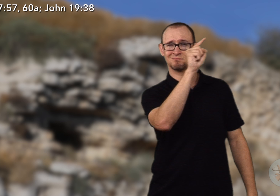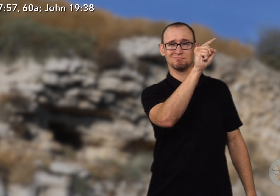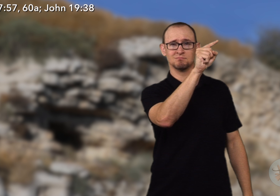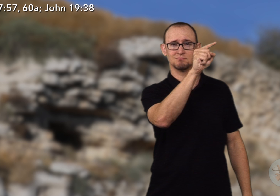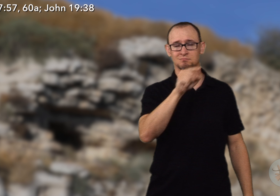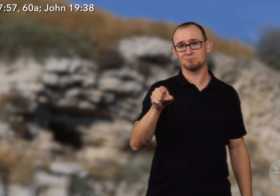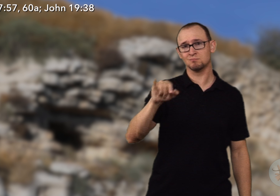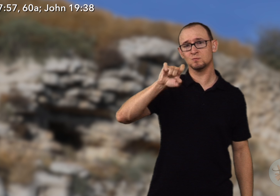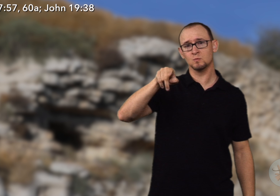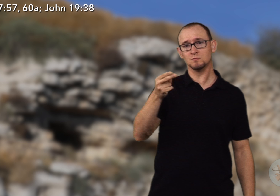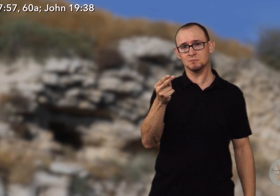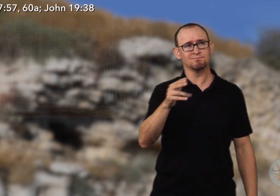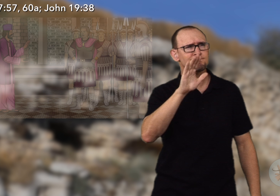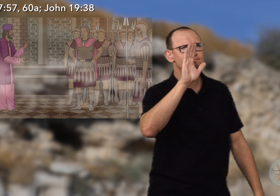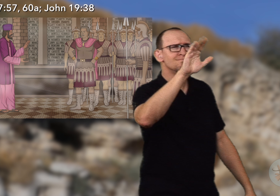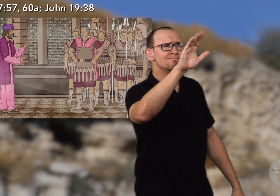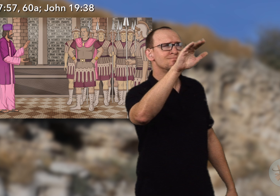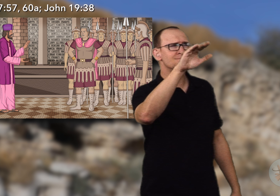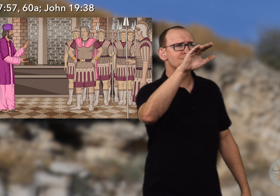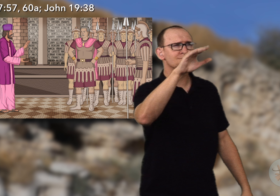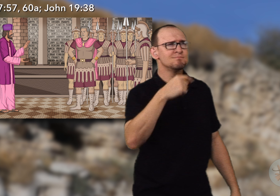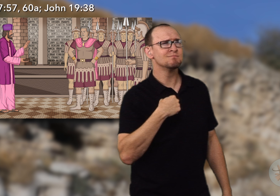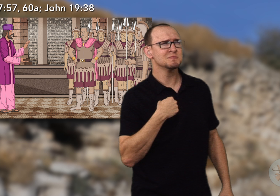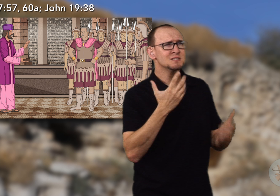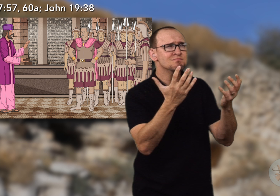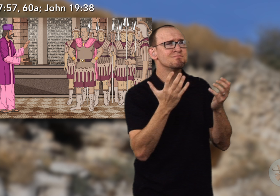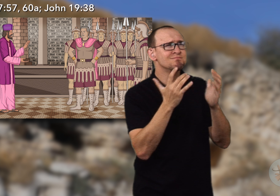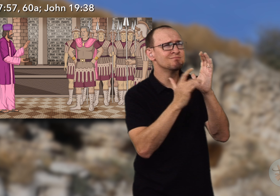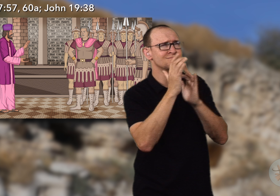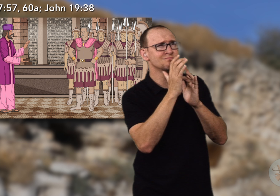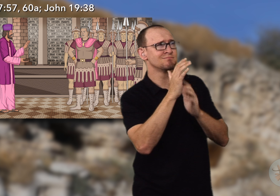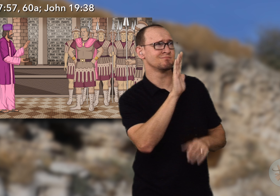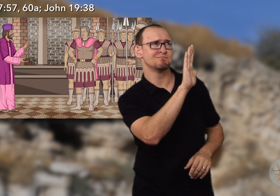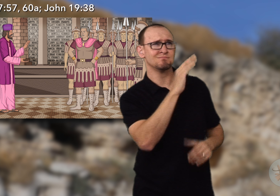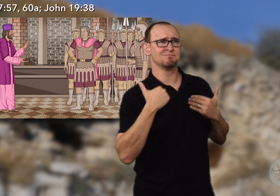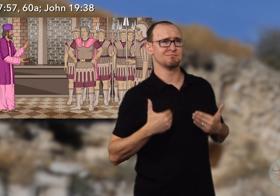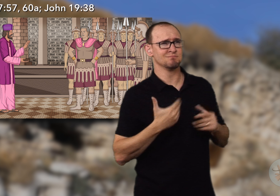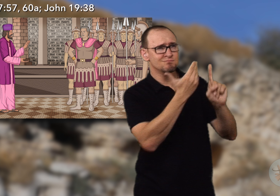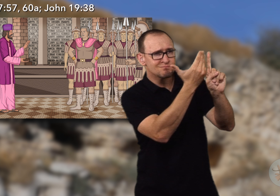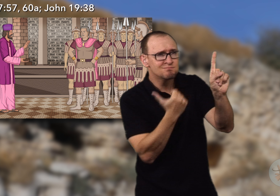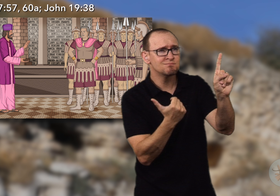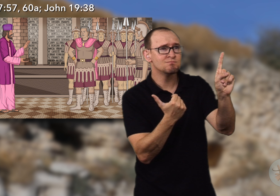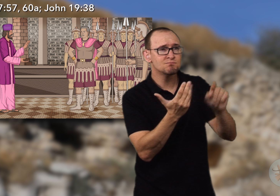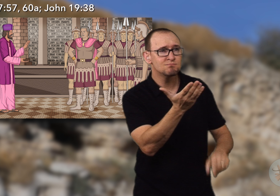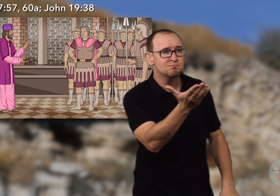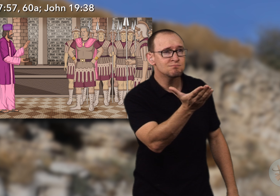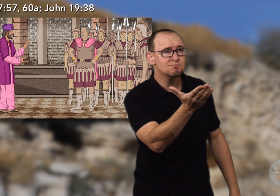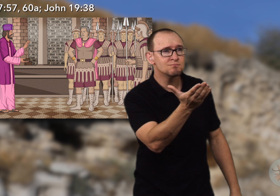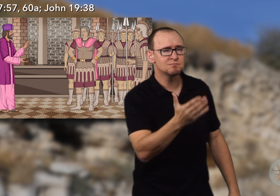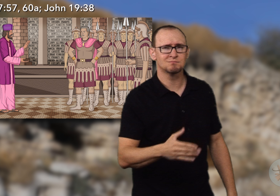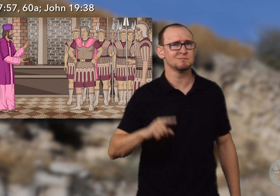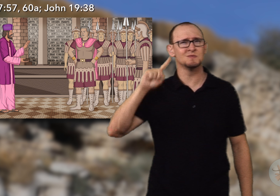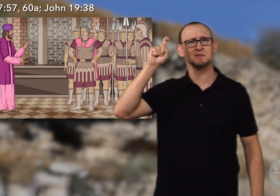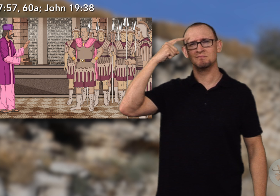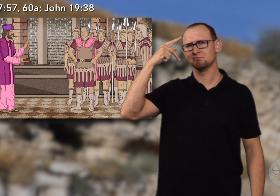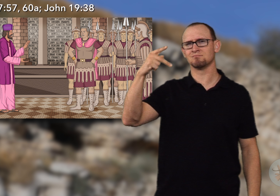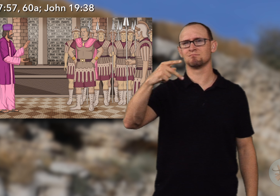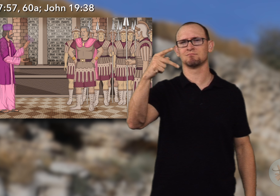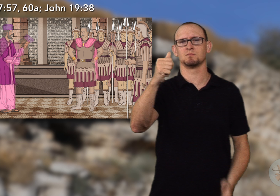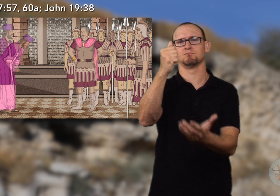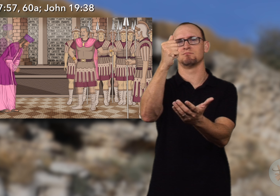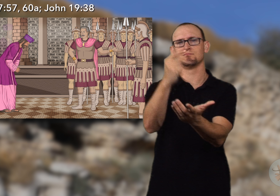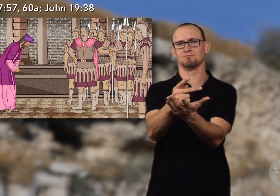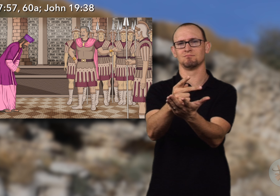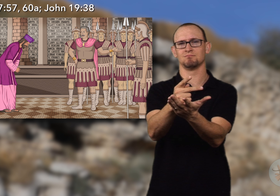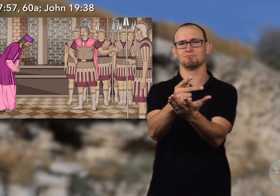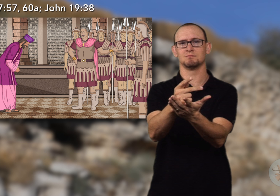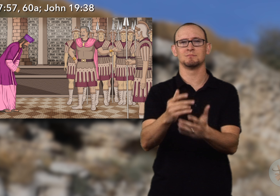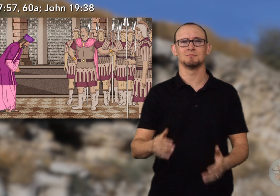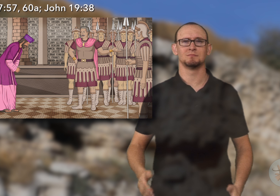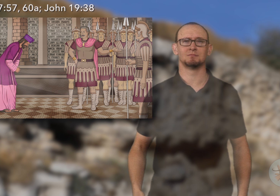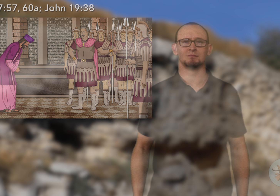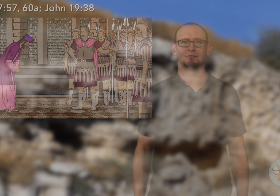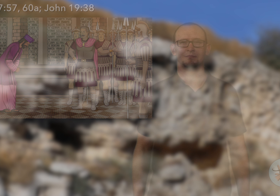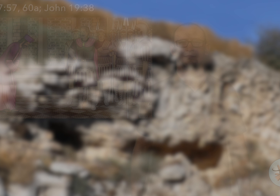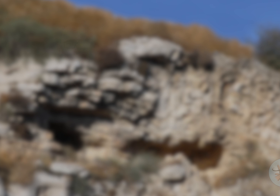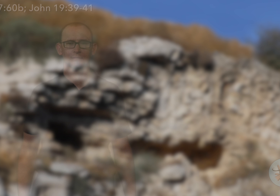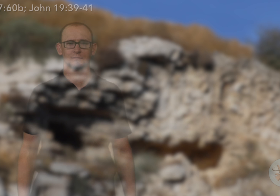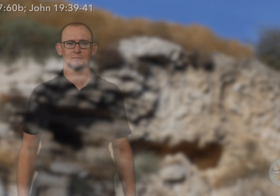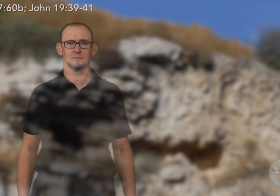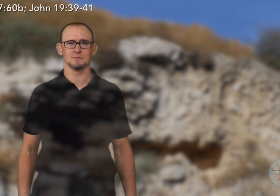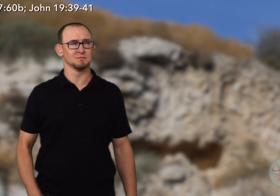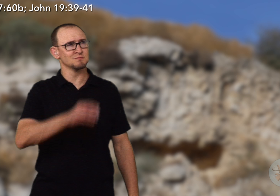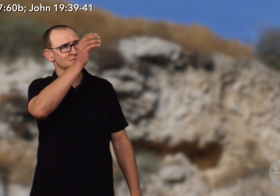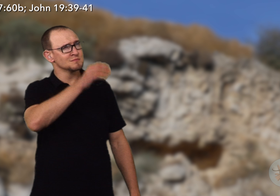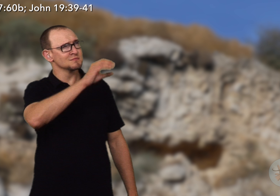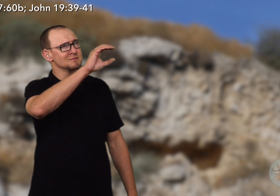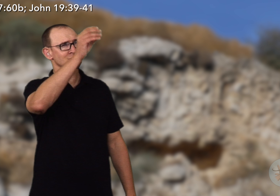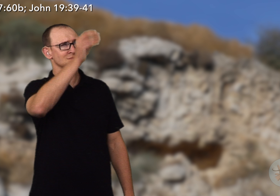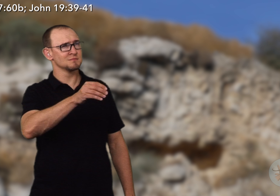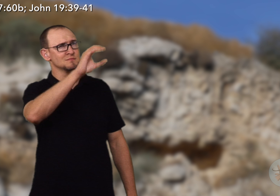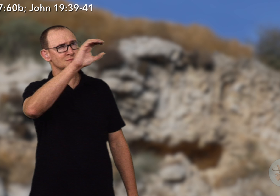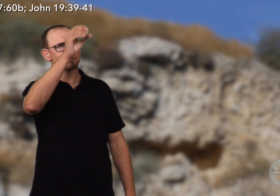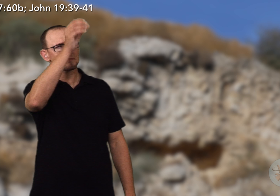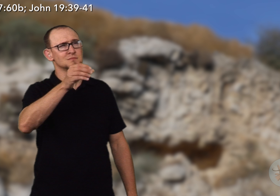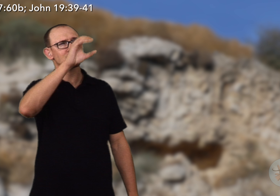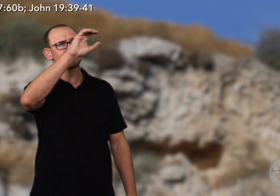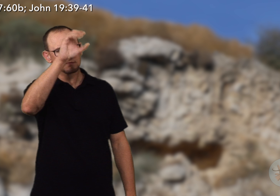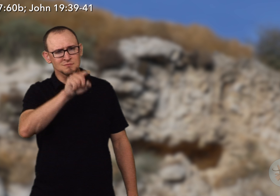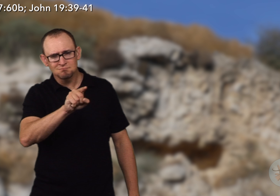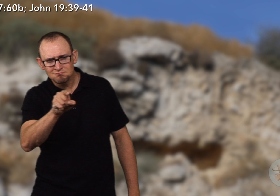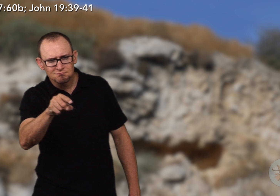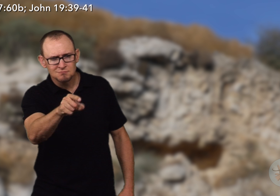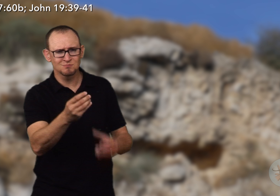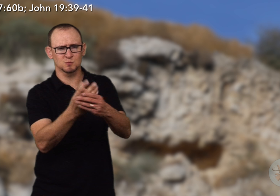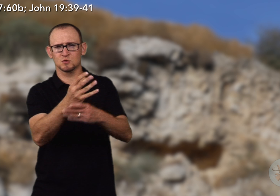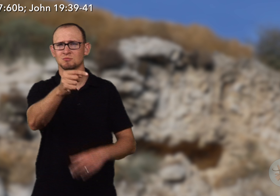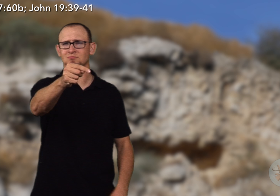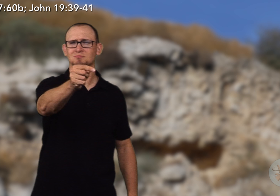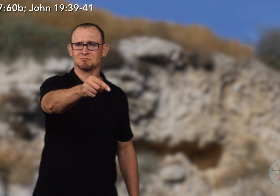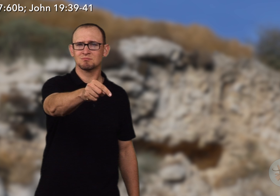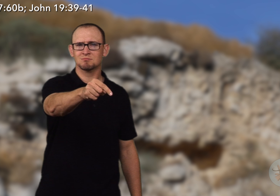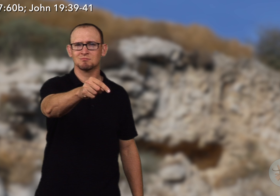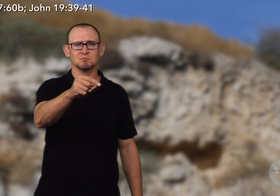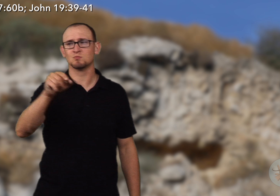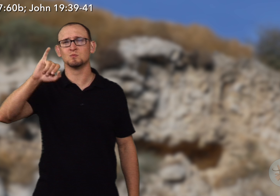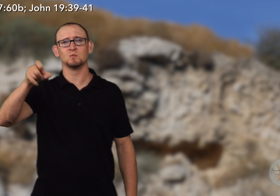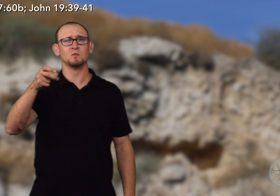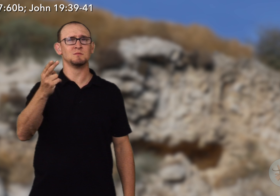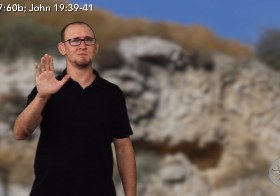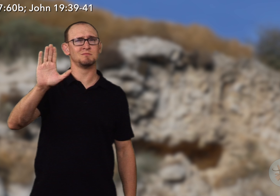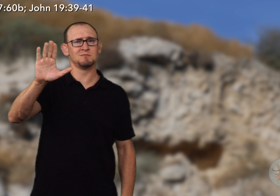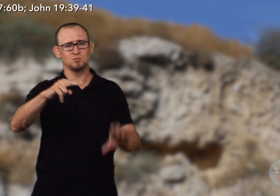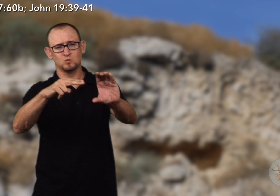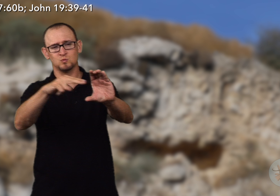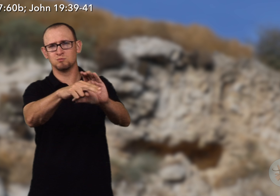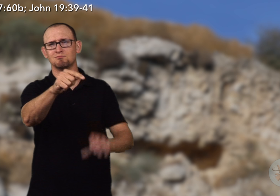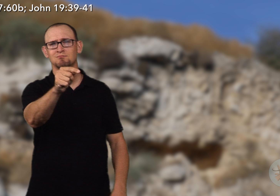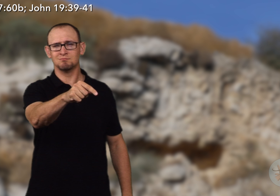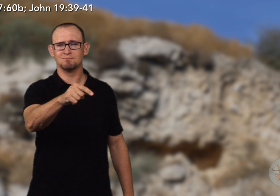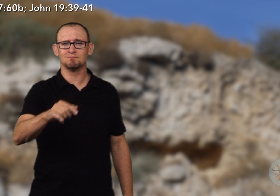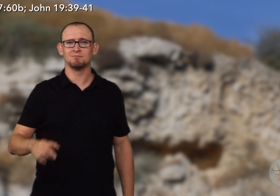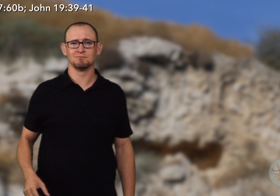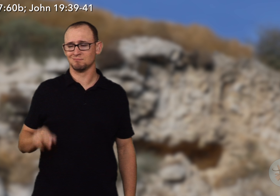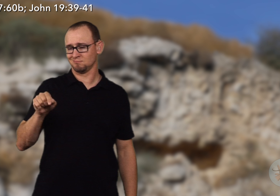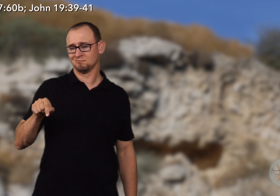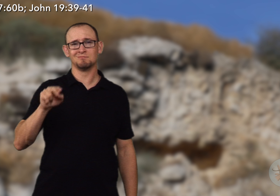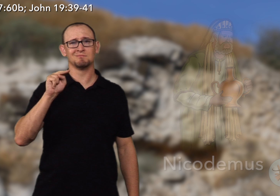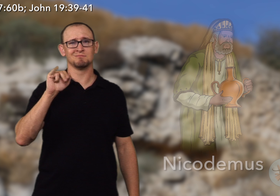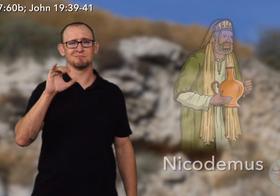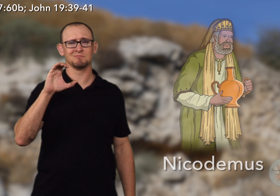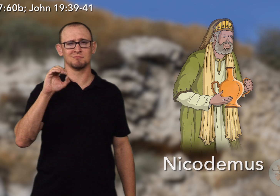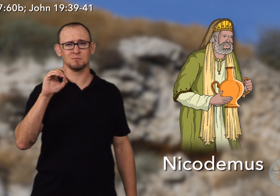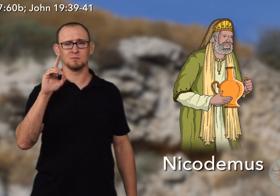Afterward, Joseph of Arimathea, who was a disciple of Jesus (but secretly for fear of the Jews), asked Pilate to let him remove the body of Jesus. Pilate gave him permission, so he came and removed His body. and placed it in his own new tomb that he had cut into the rock. Then he rolled a great stone across the entrance to the tomb and went away.